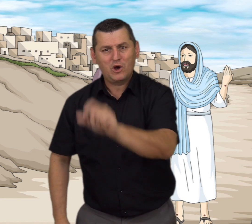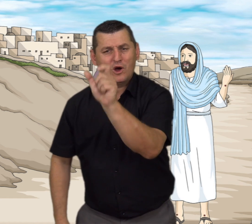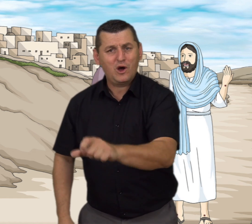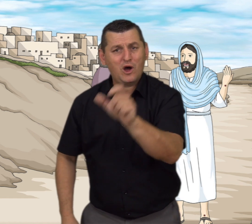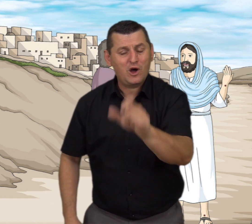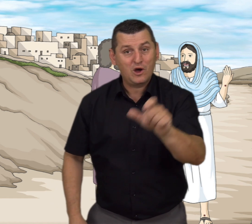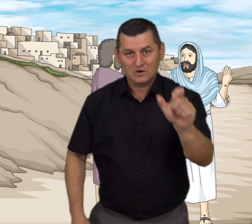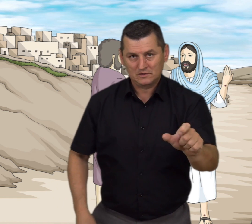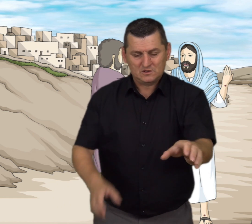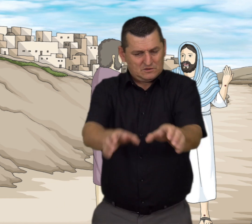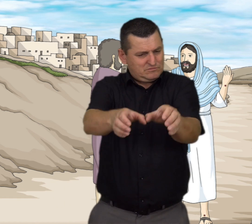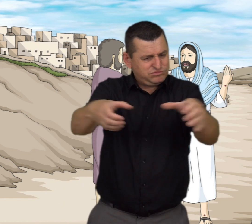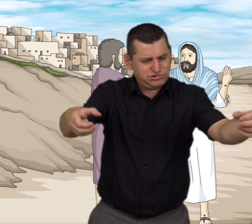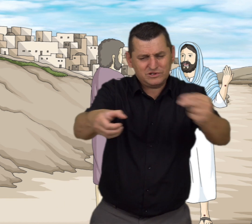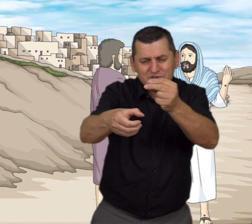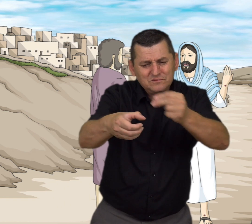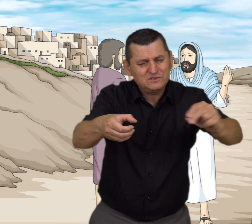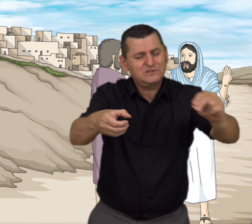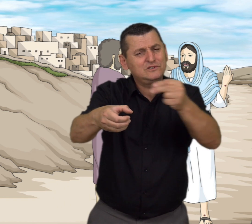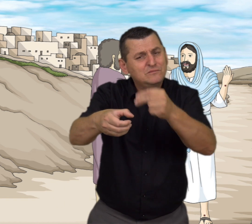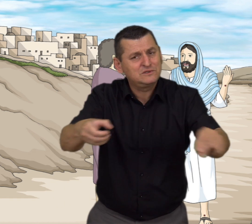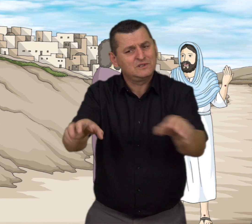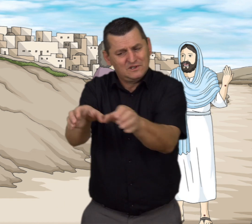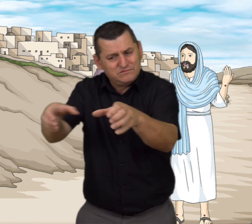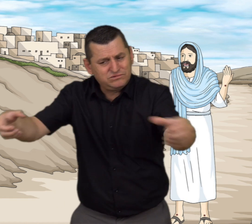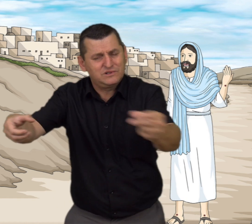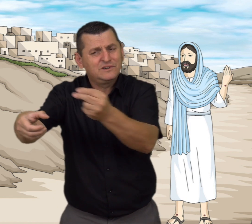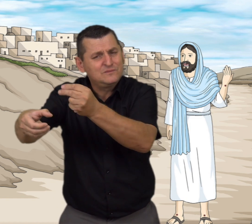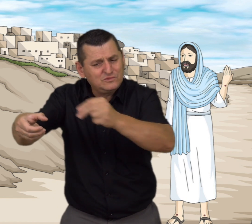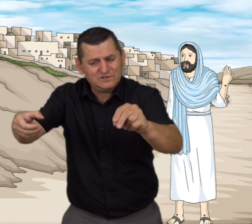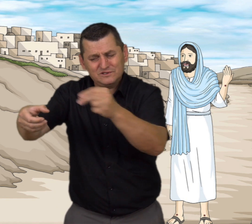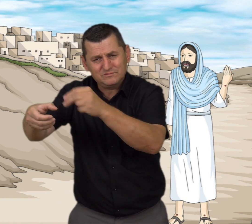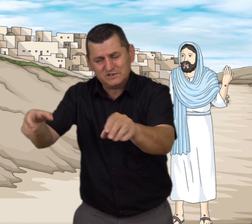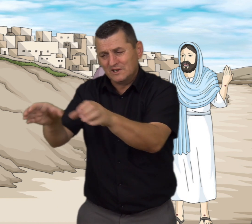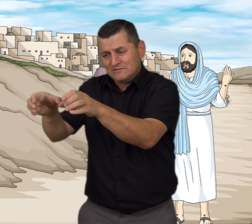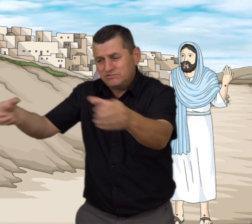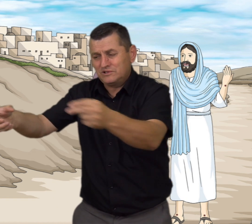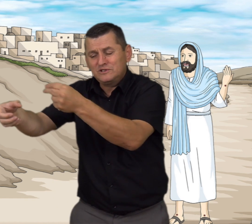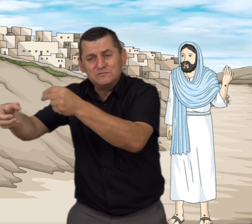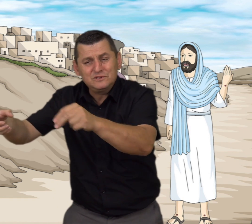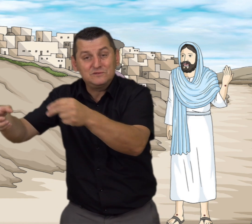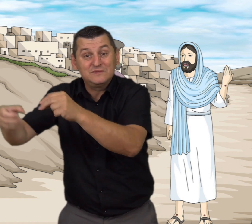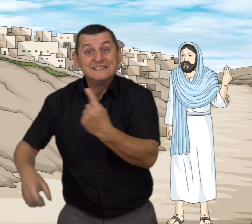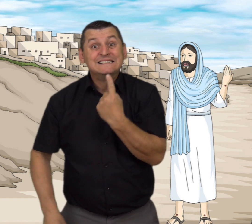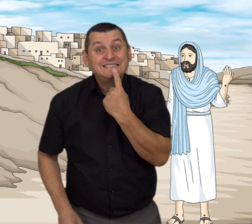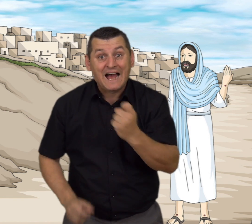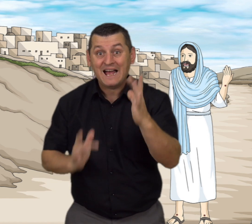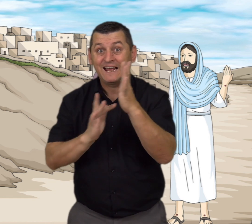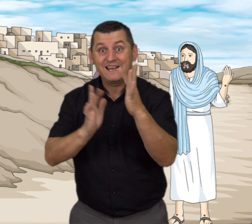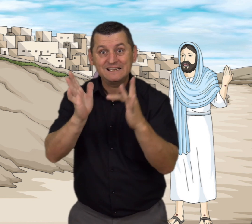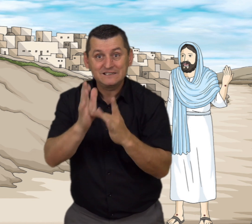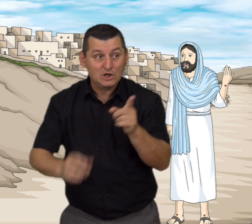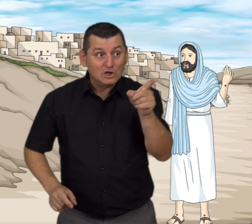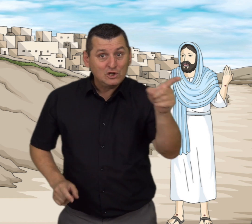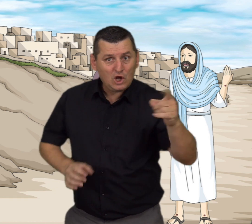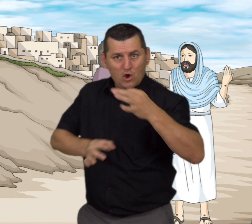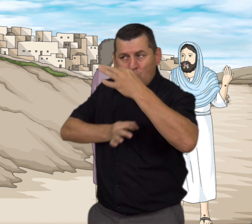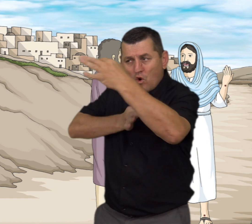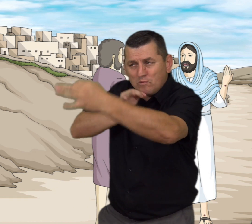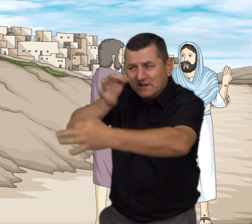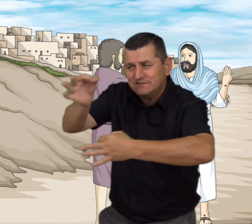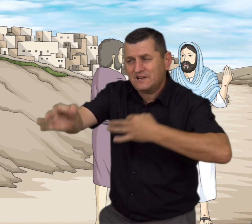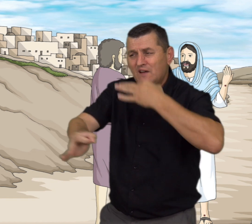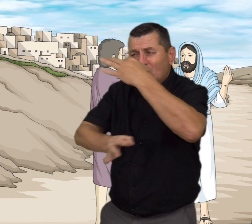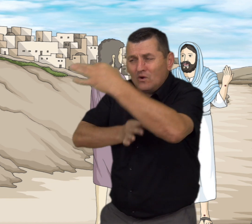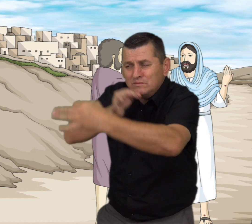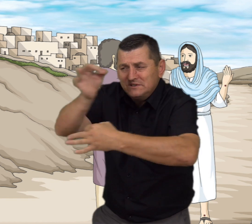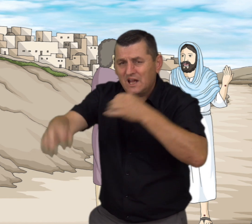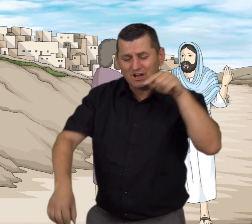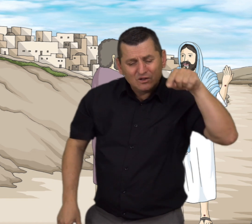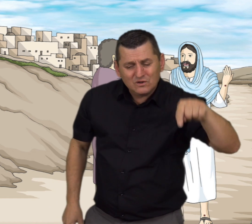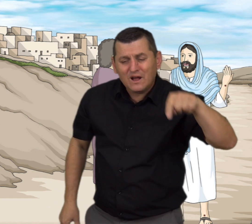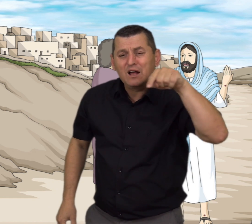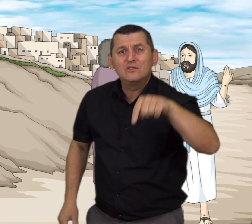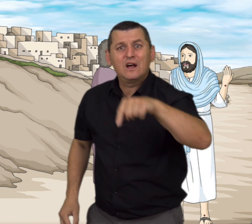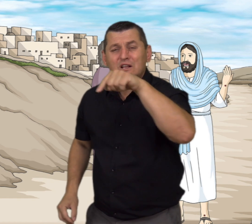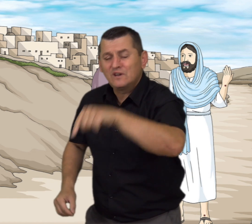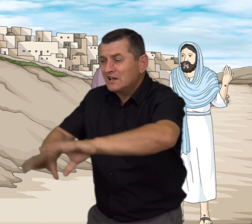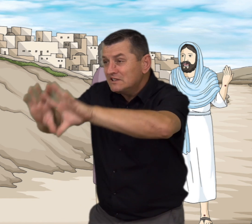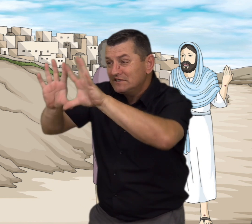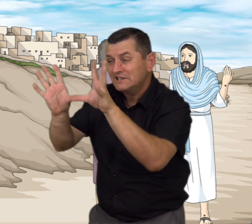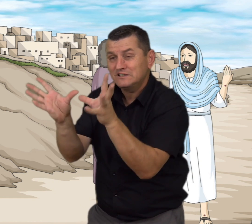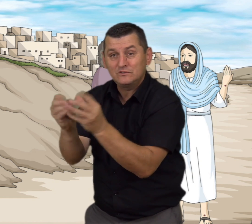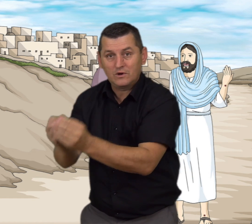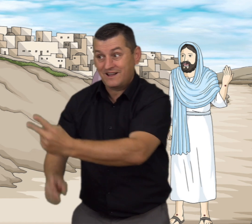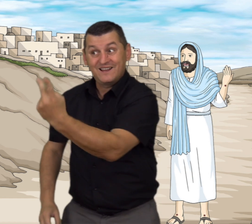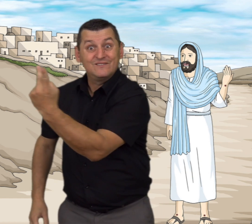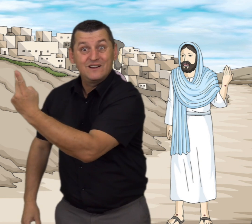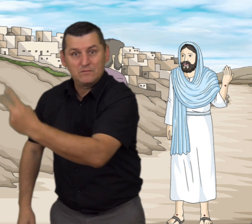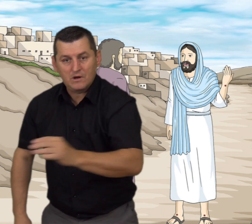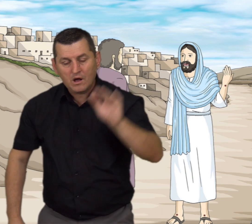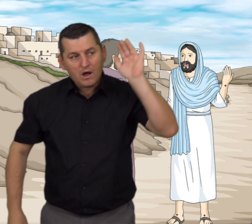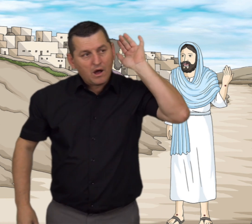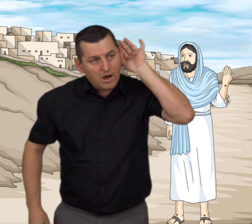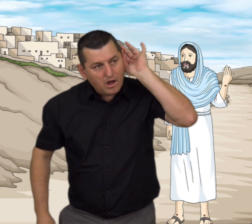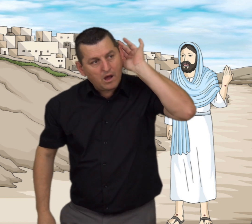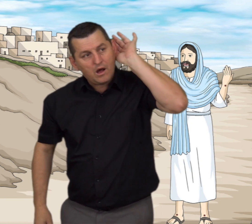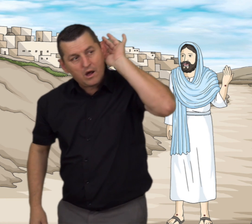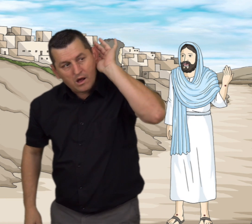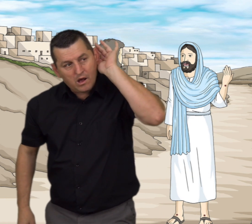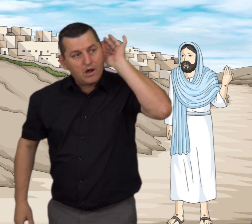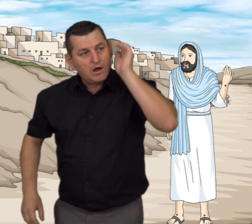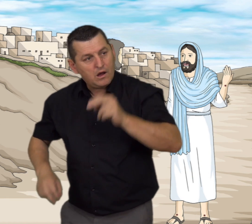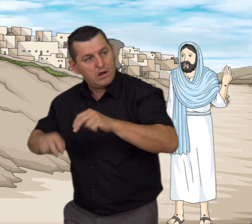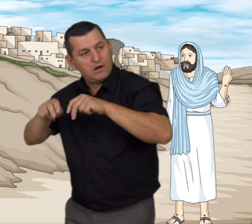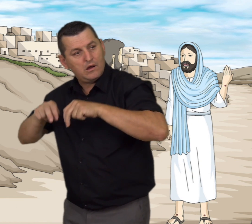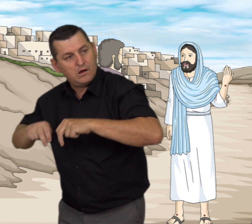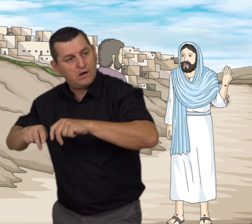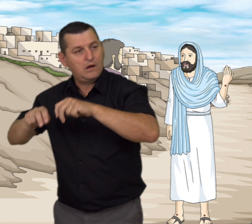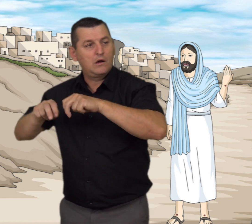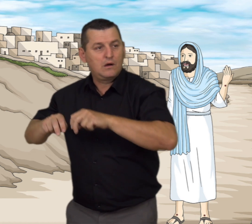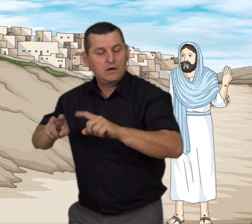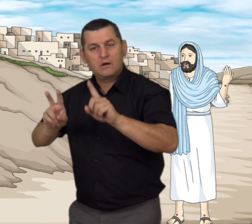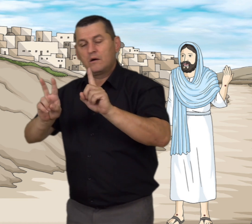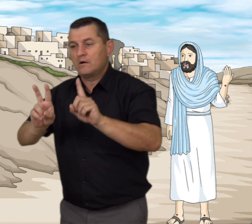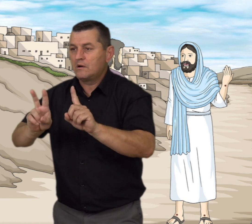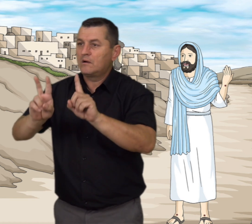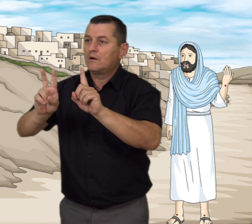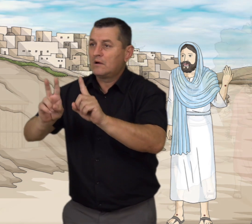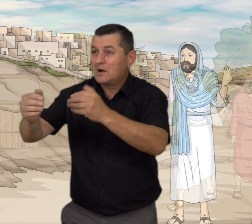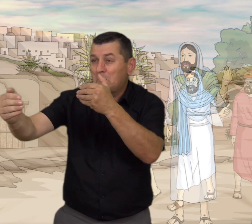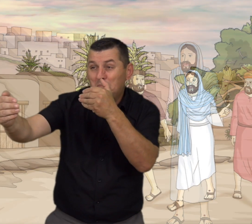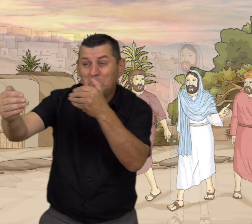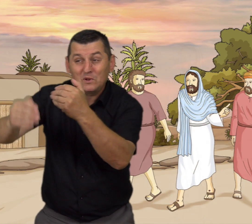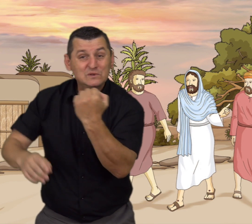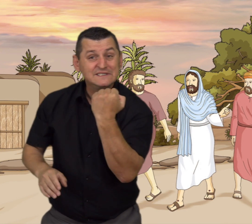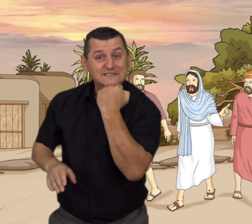And beginning with Moses and all the Prophets, He explained to them what was written in all the Scriptures about Himself.